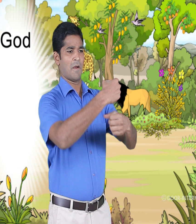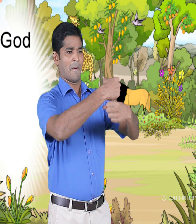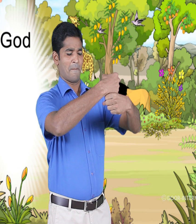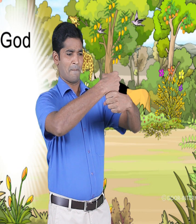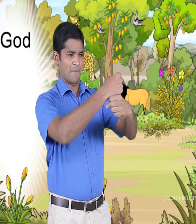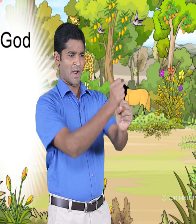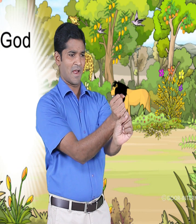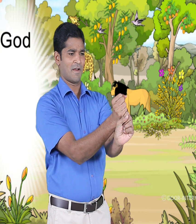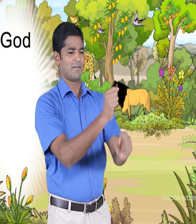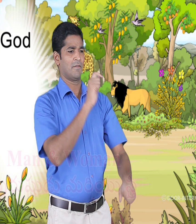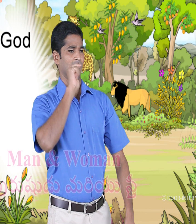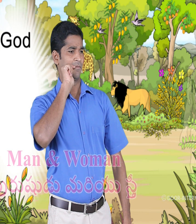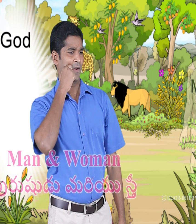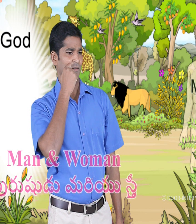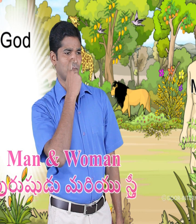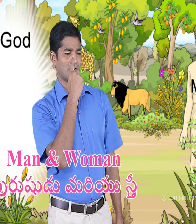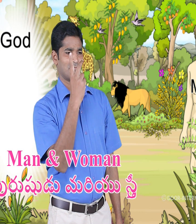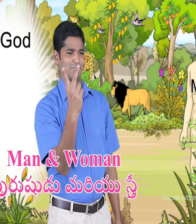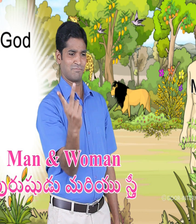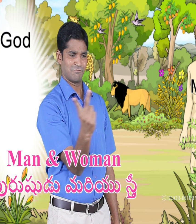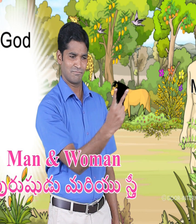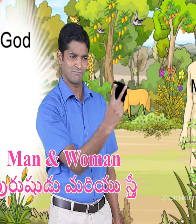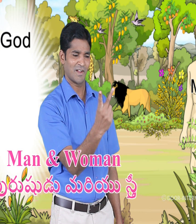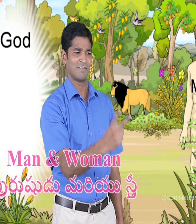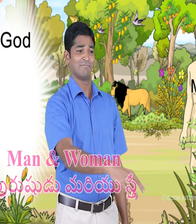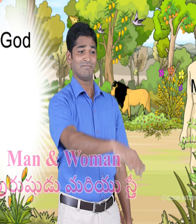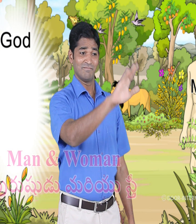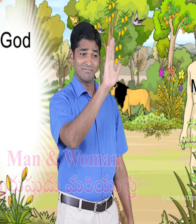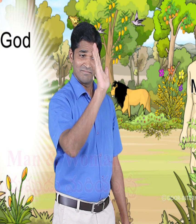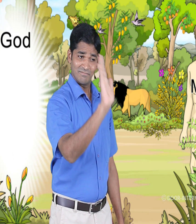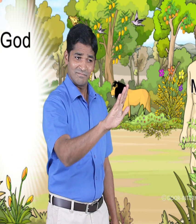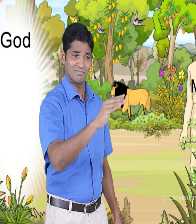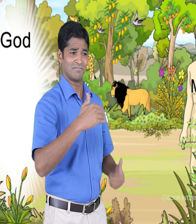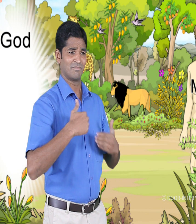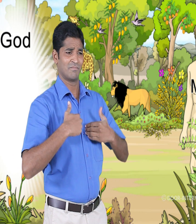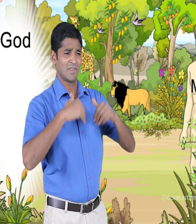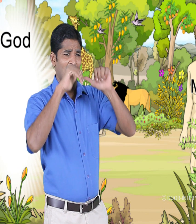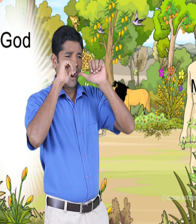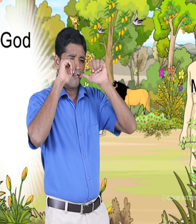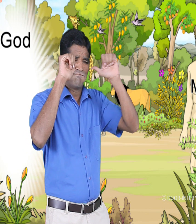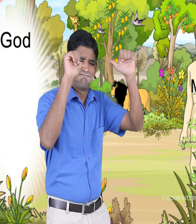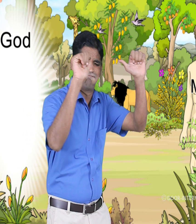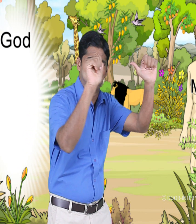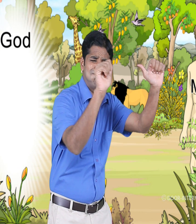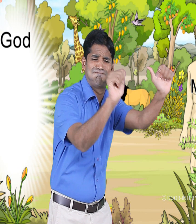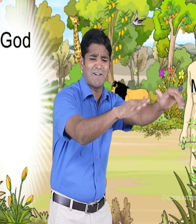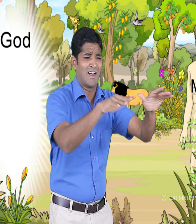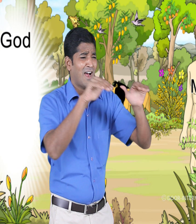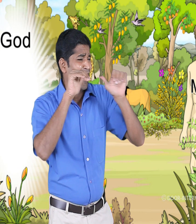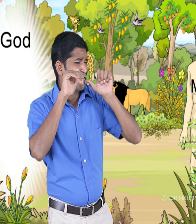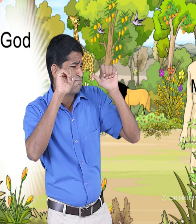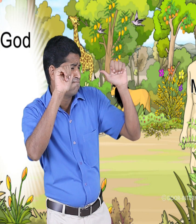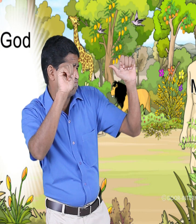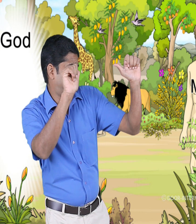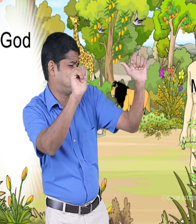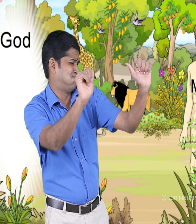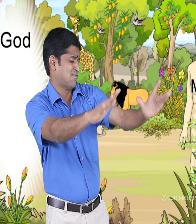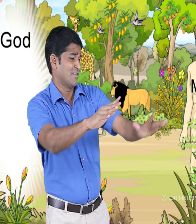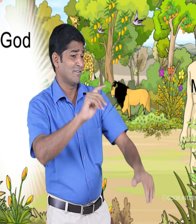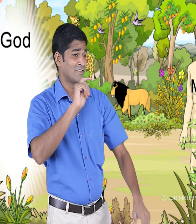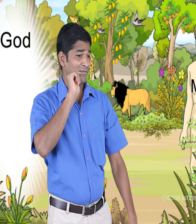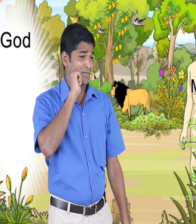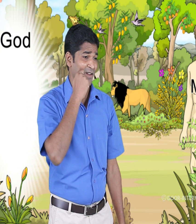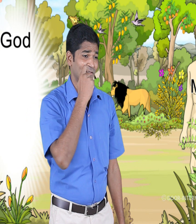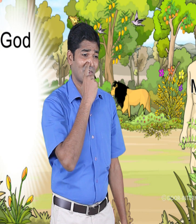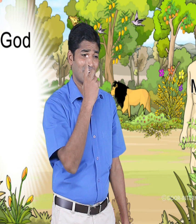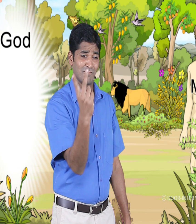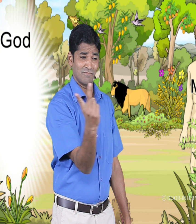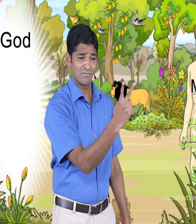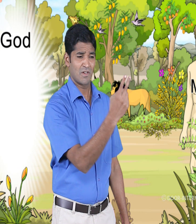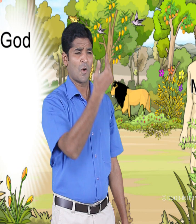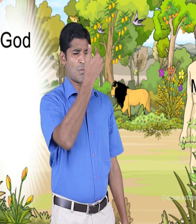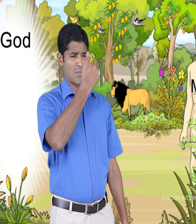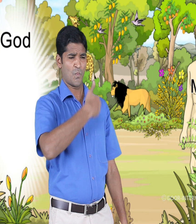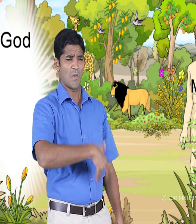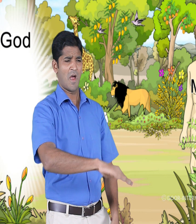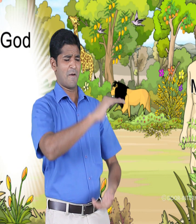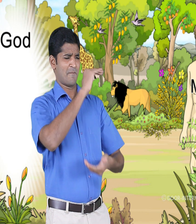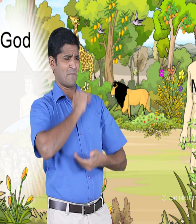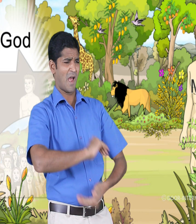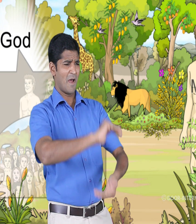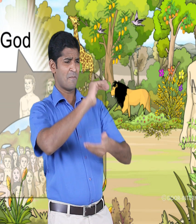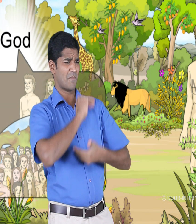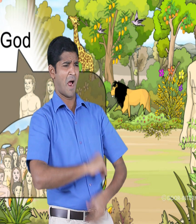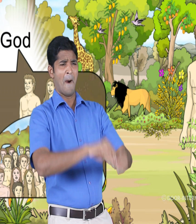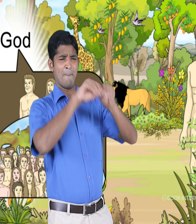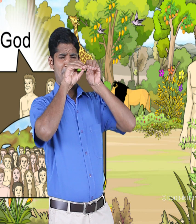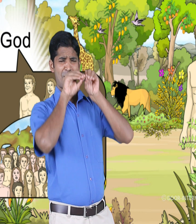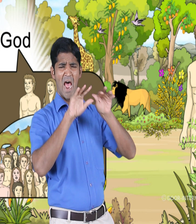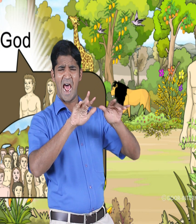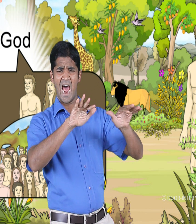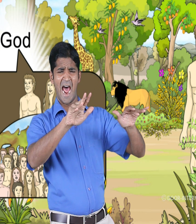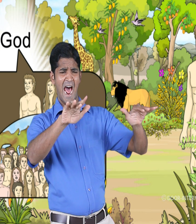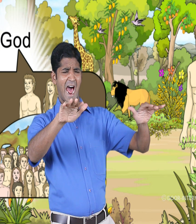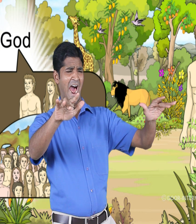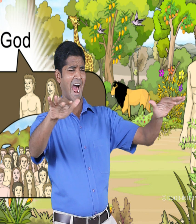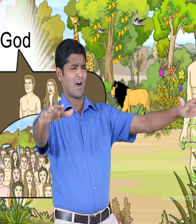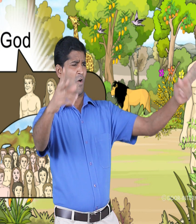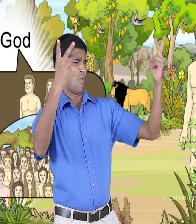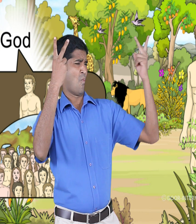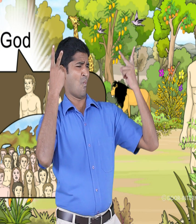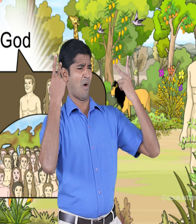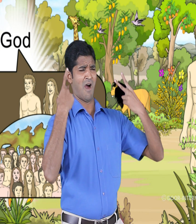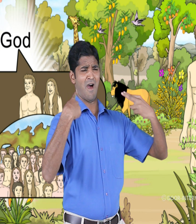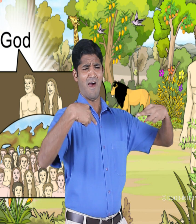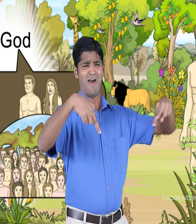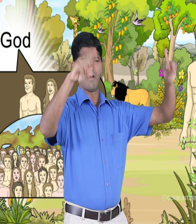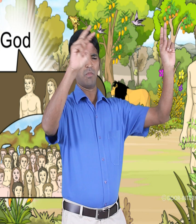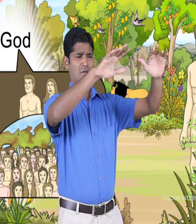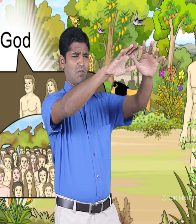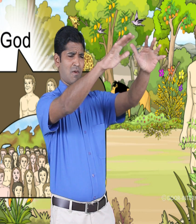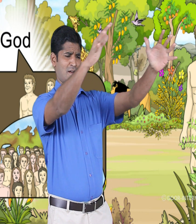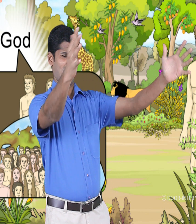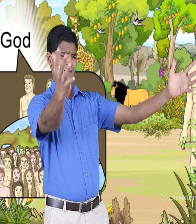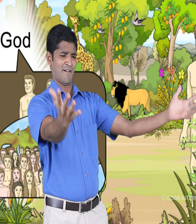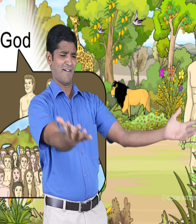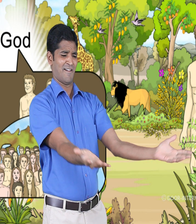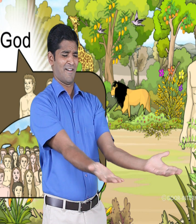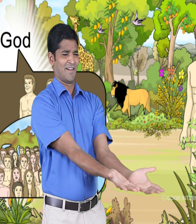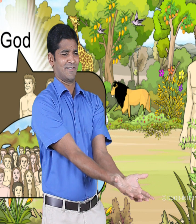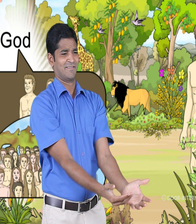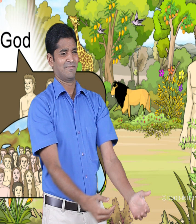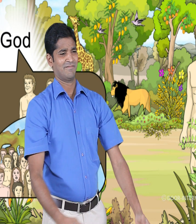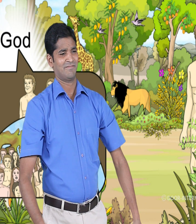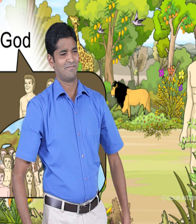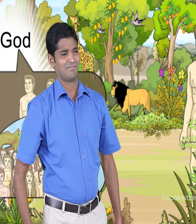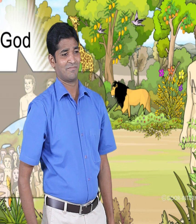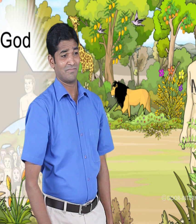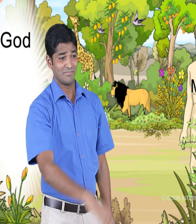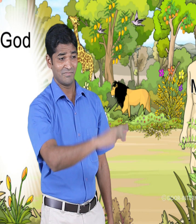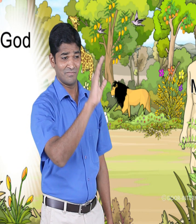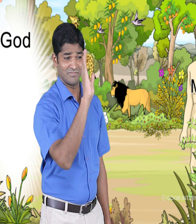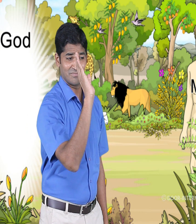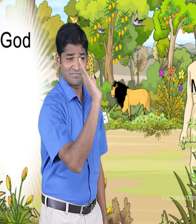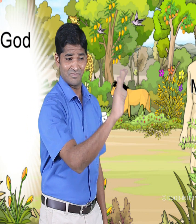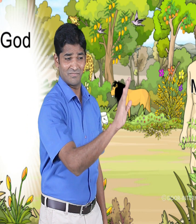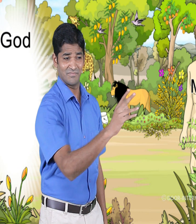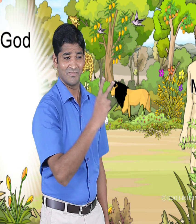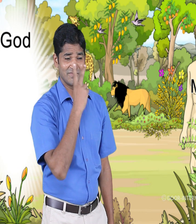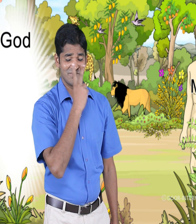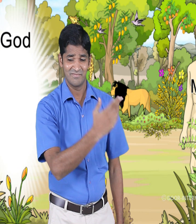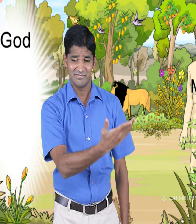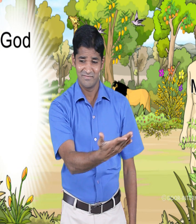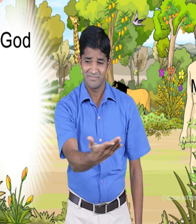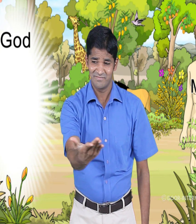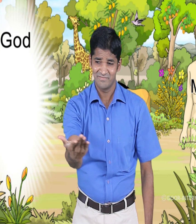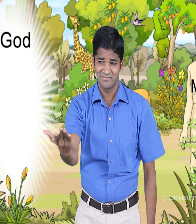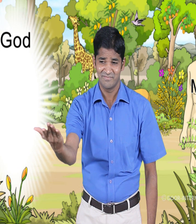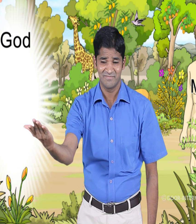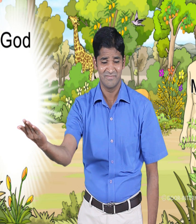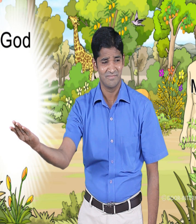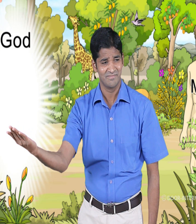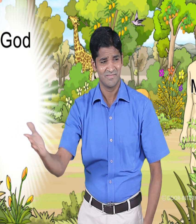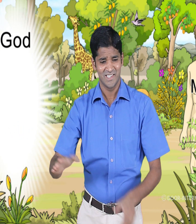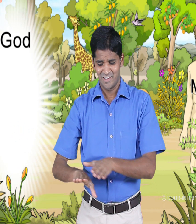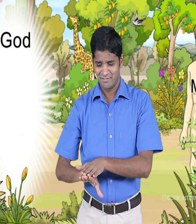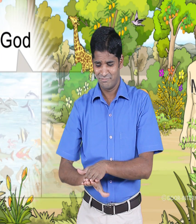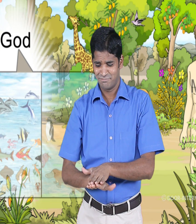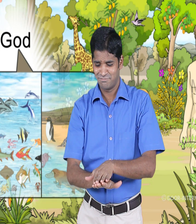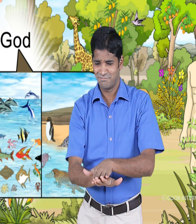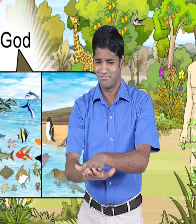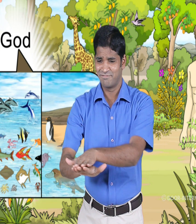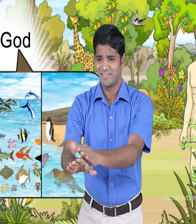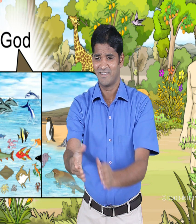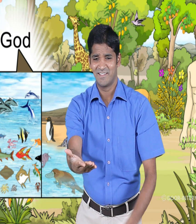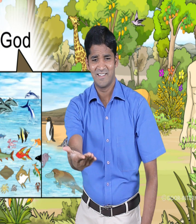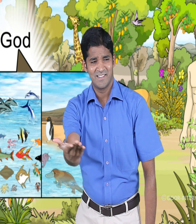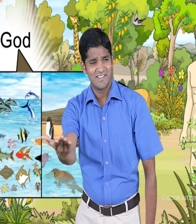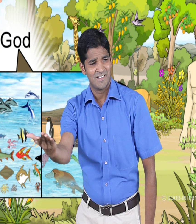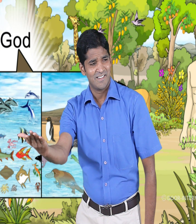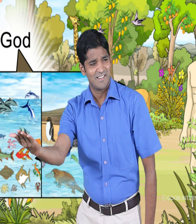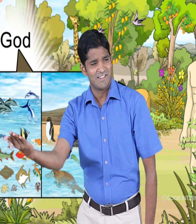So God created man in His own image; in the image of God He created him; male and female He created them. God blessed them and said to them, “Be fruitful and multiply, and fill the earth and subdue it;